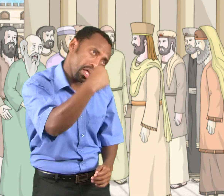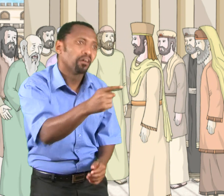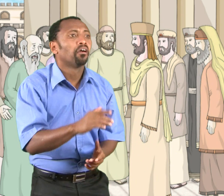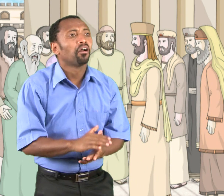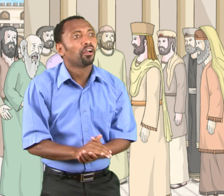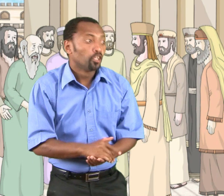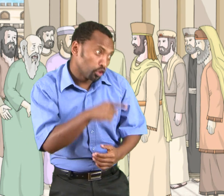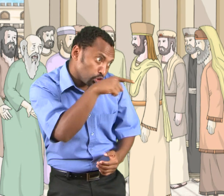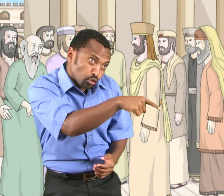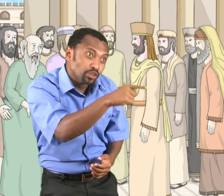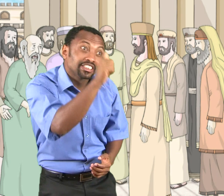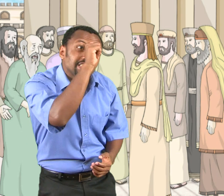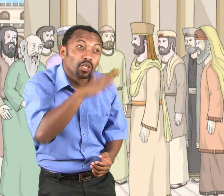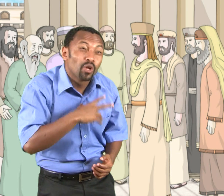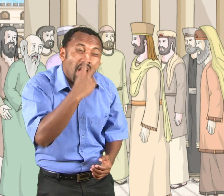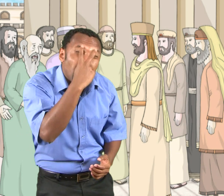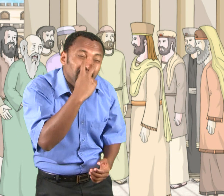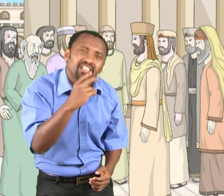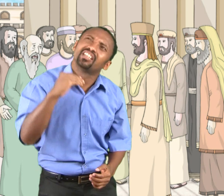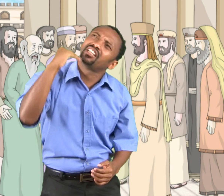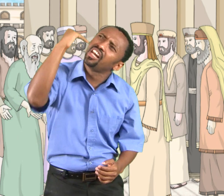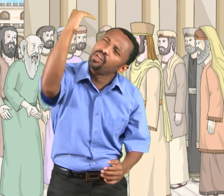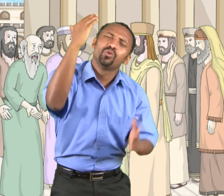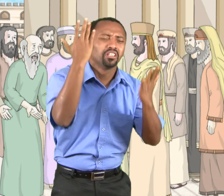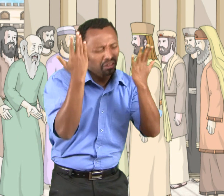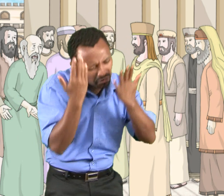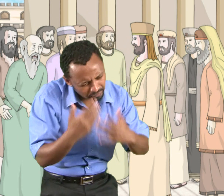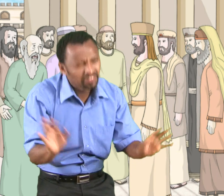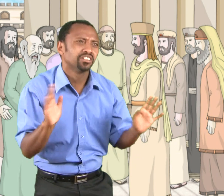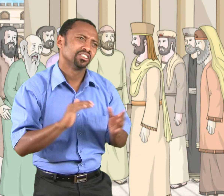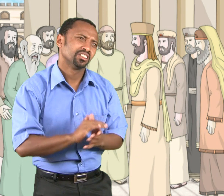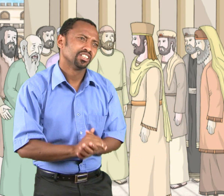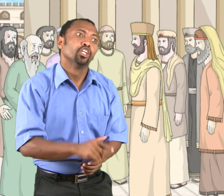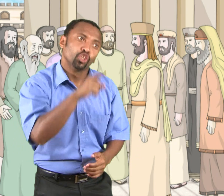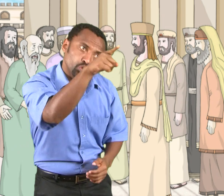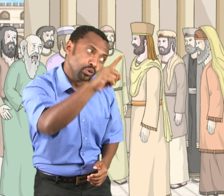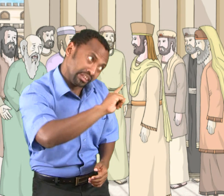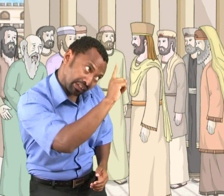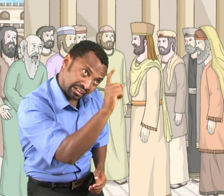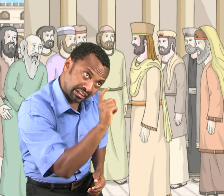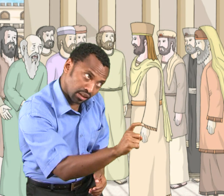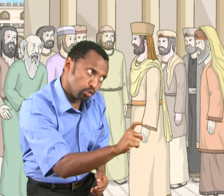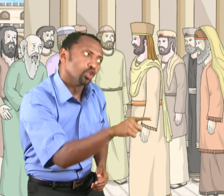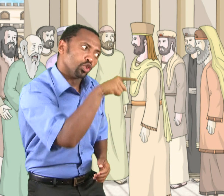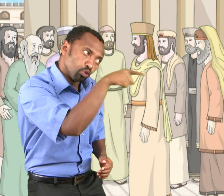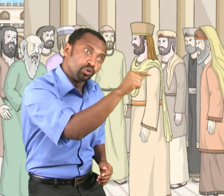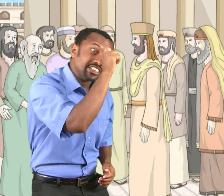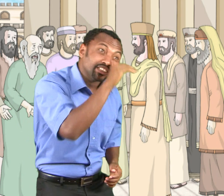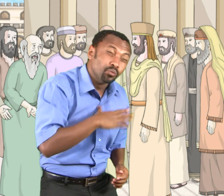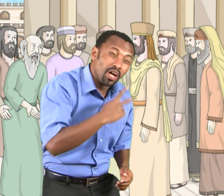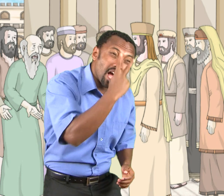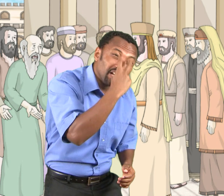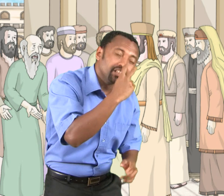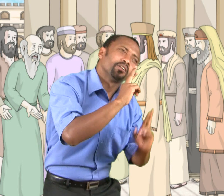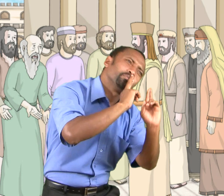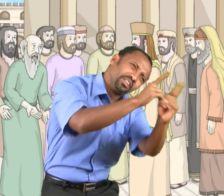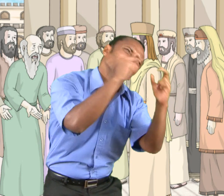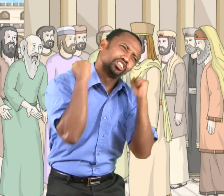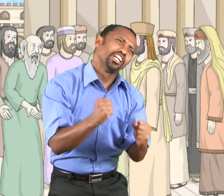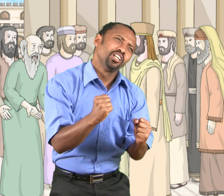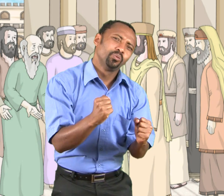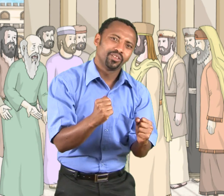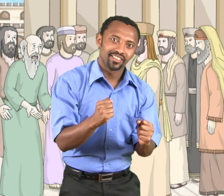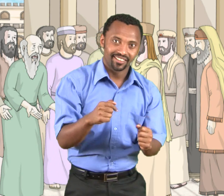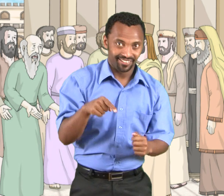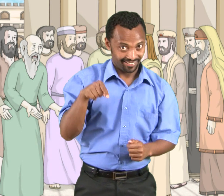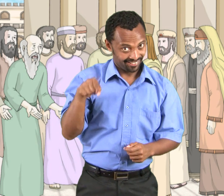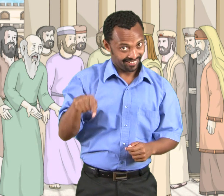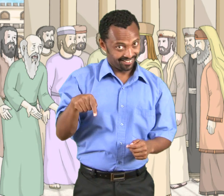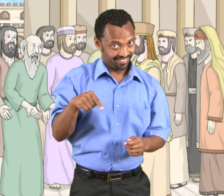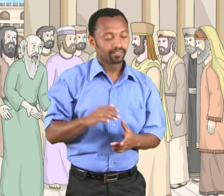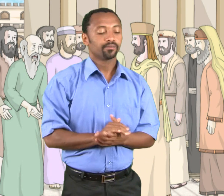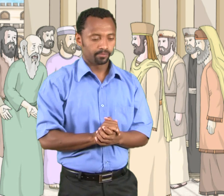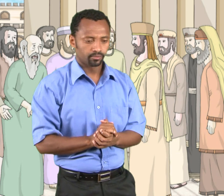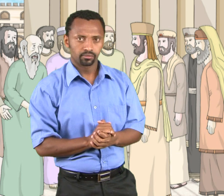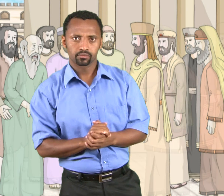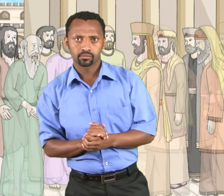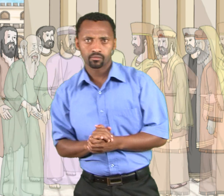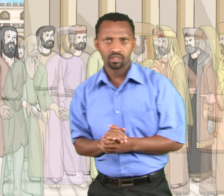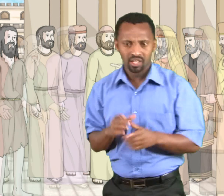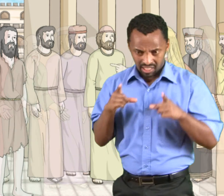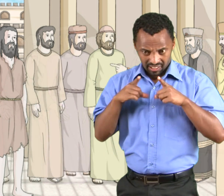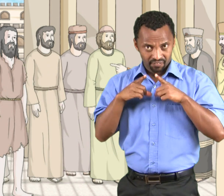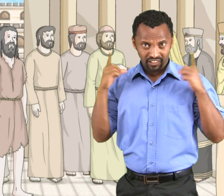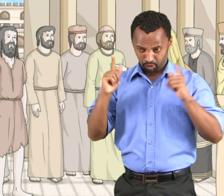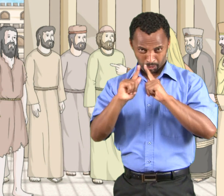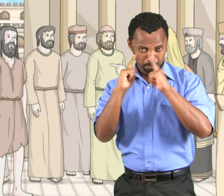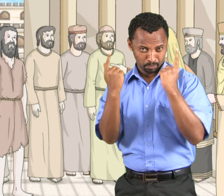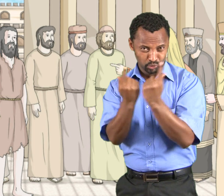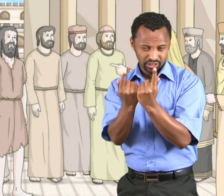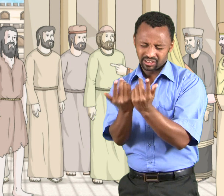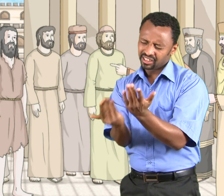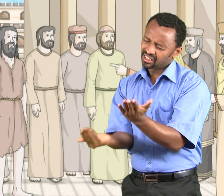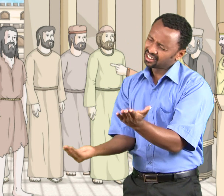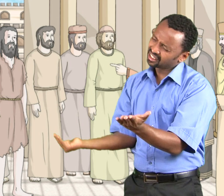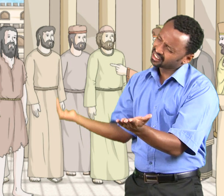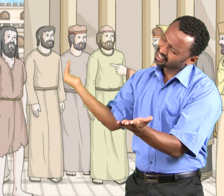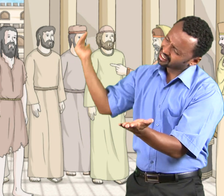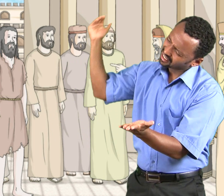That was why his parents said, “He is old enough. Ask him.”